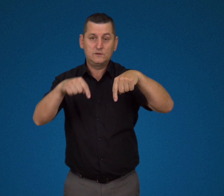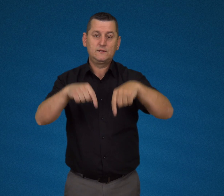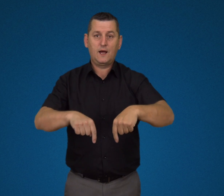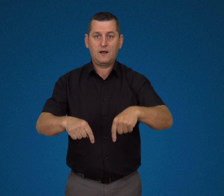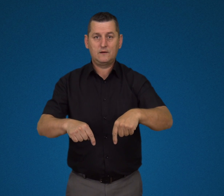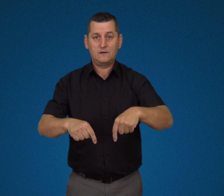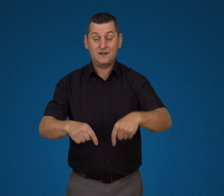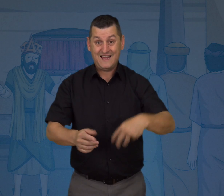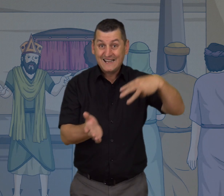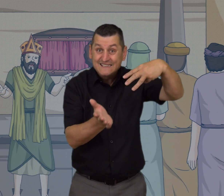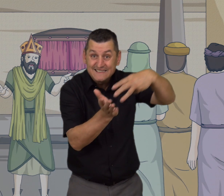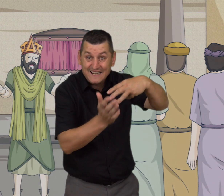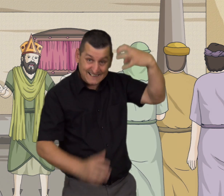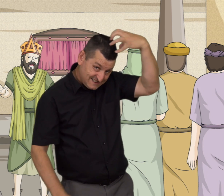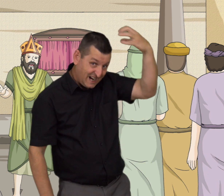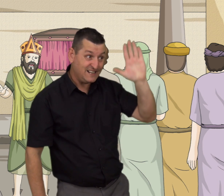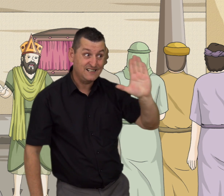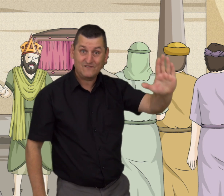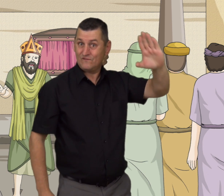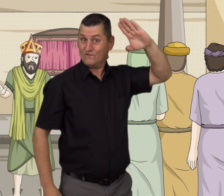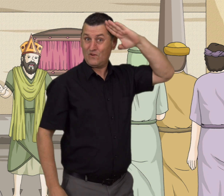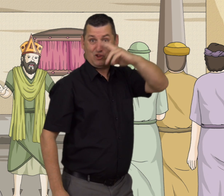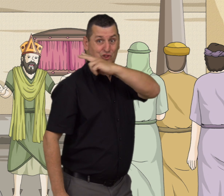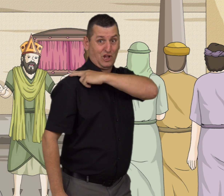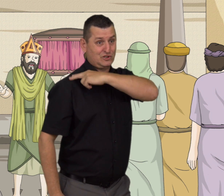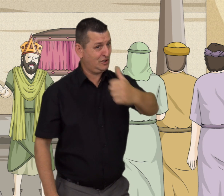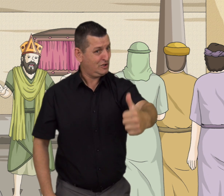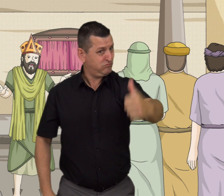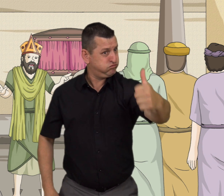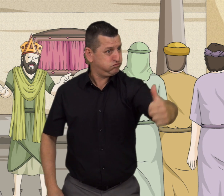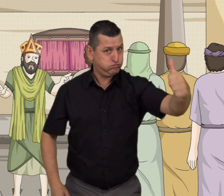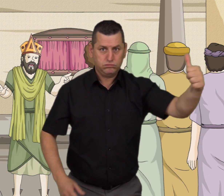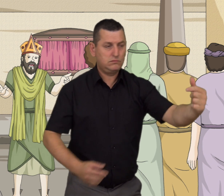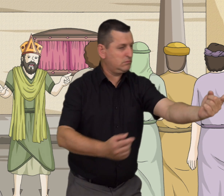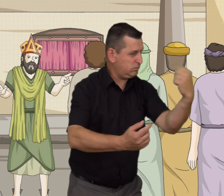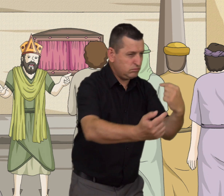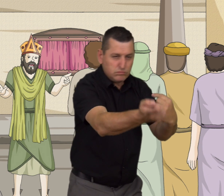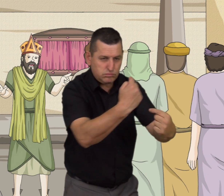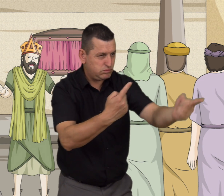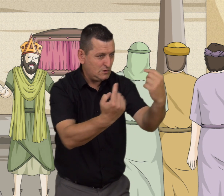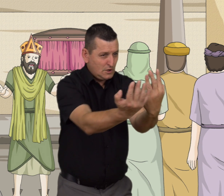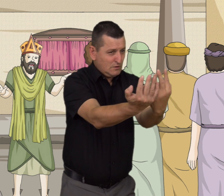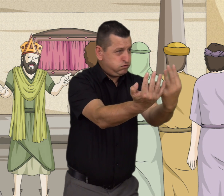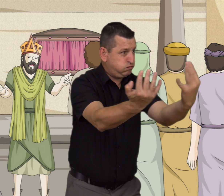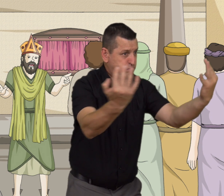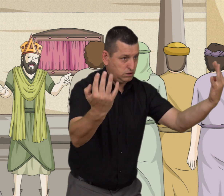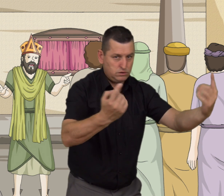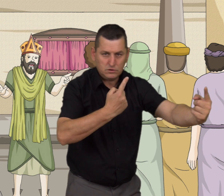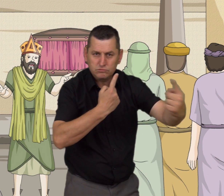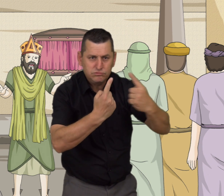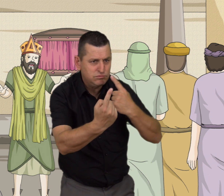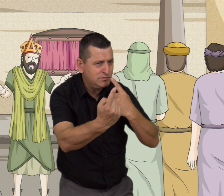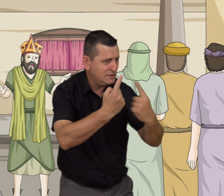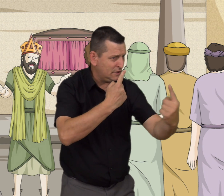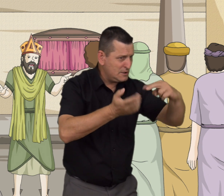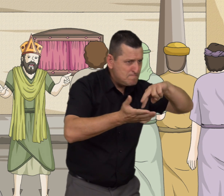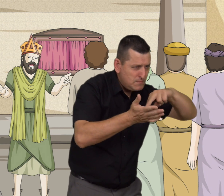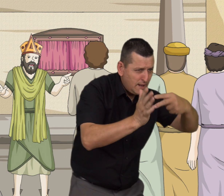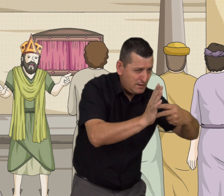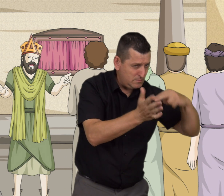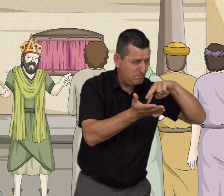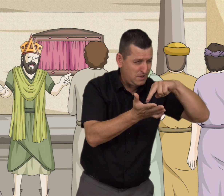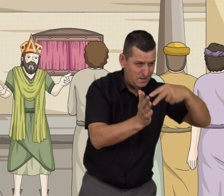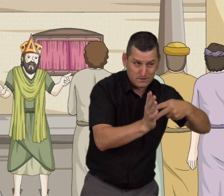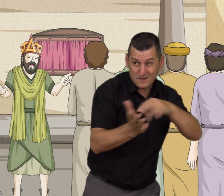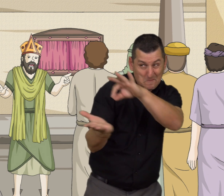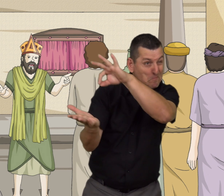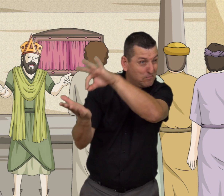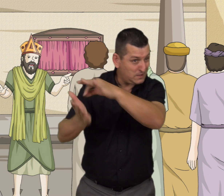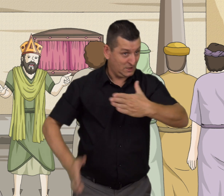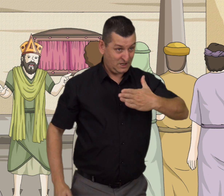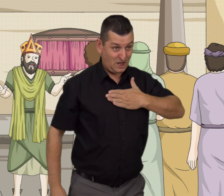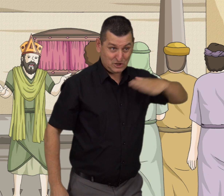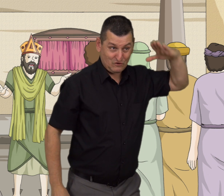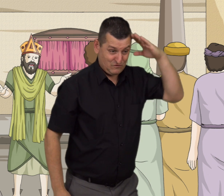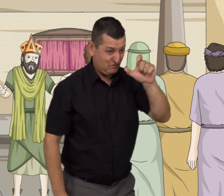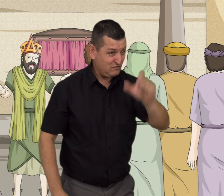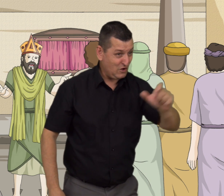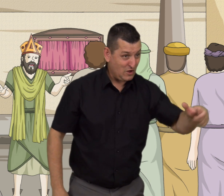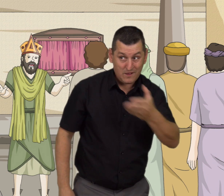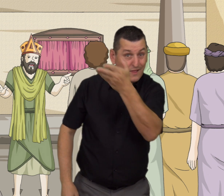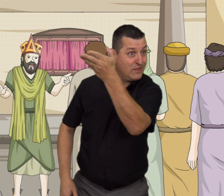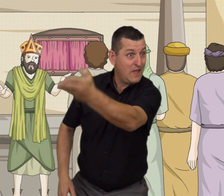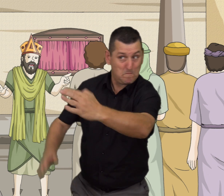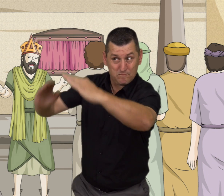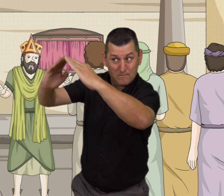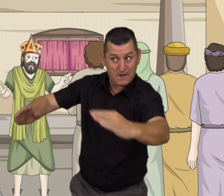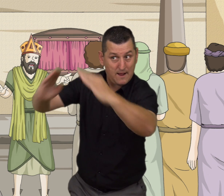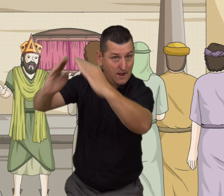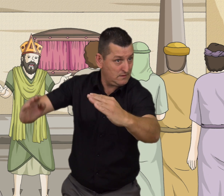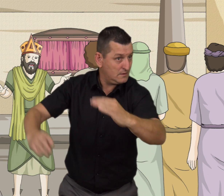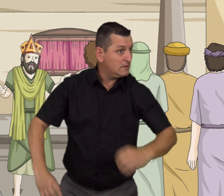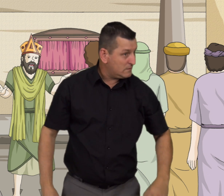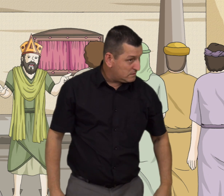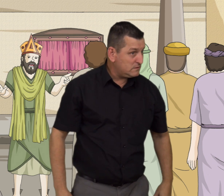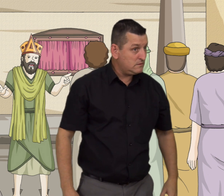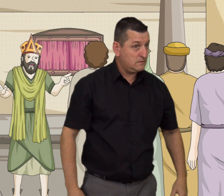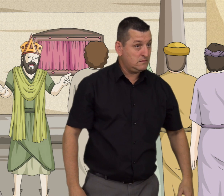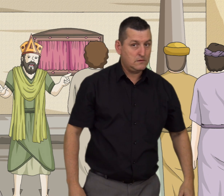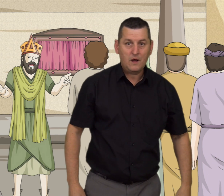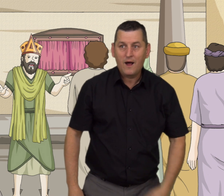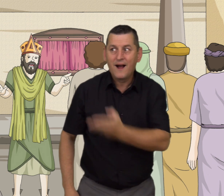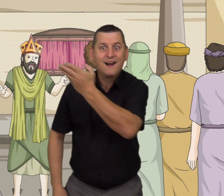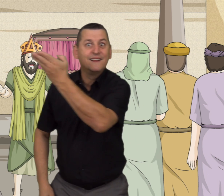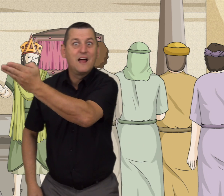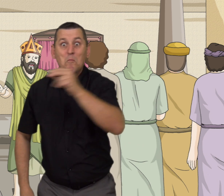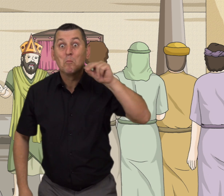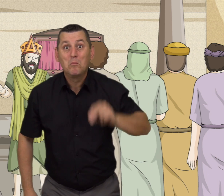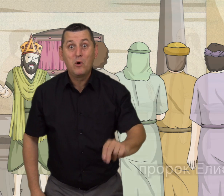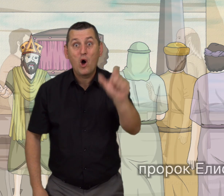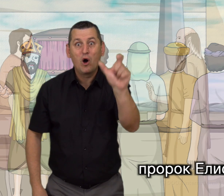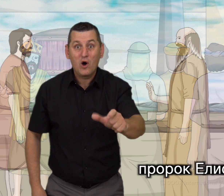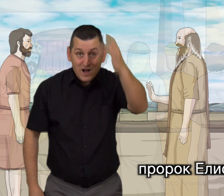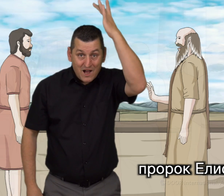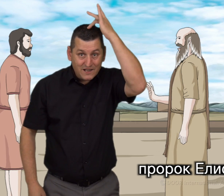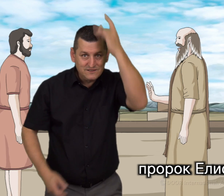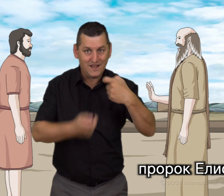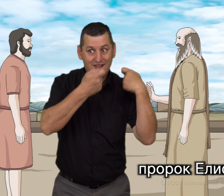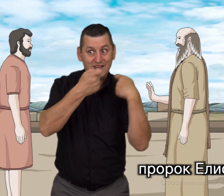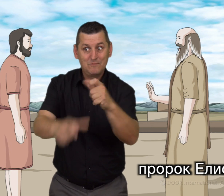After consulting with his servants, he said, “My camp will be in such and such a place.”